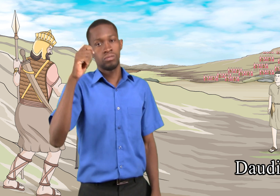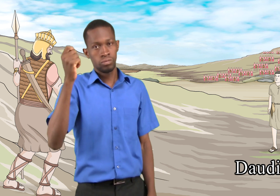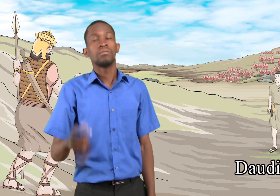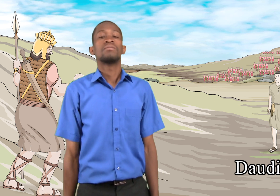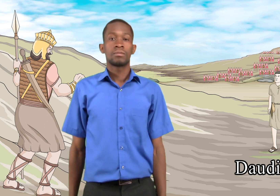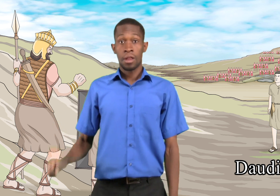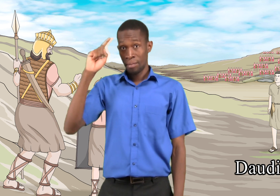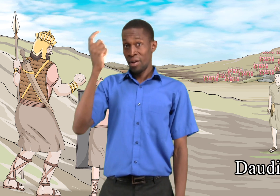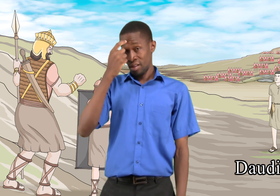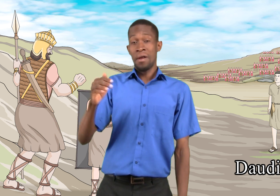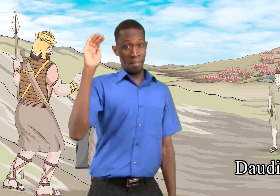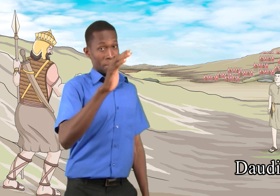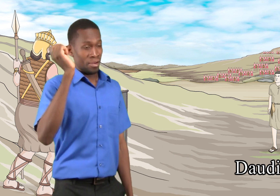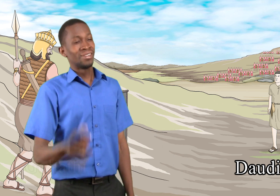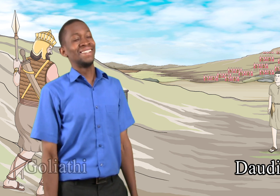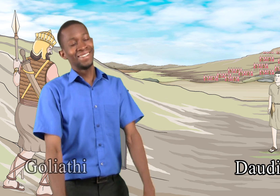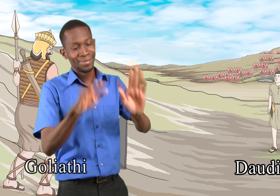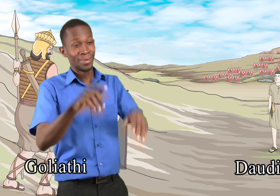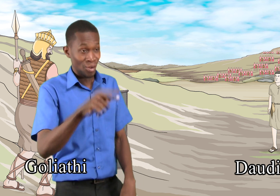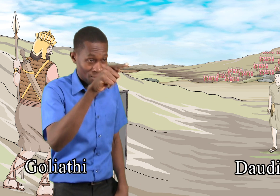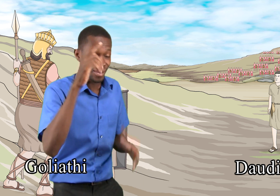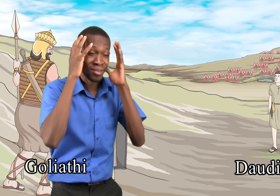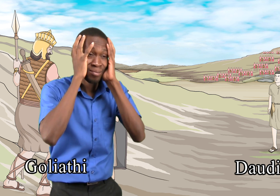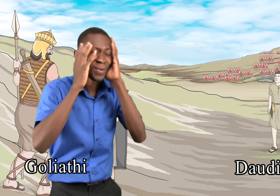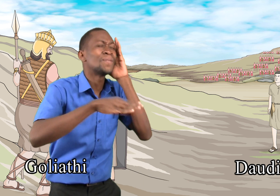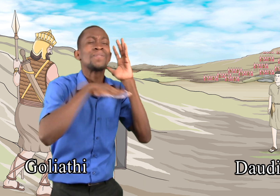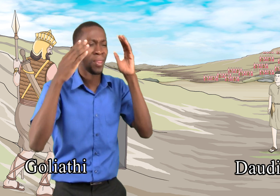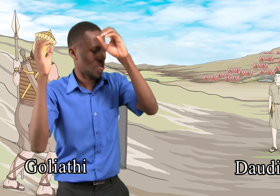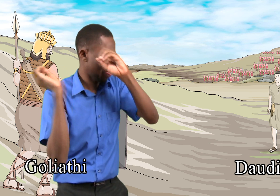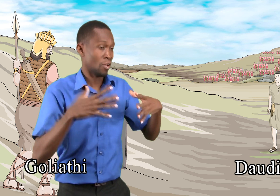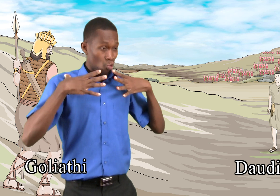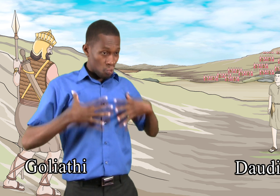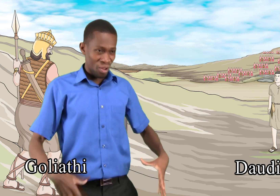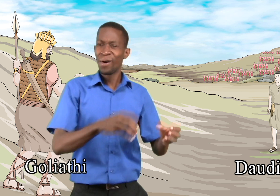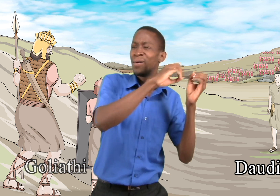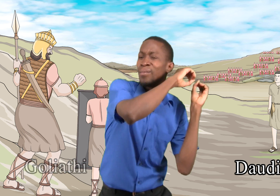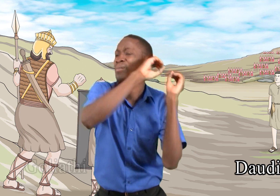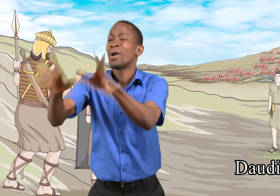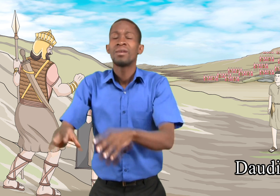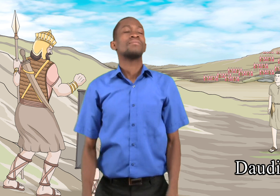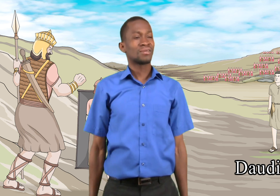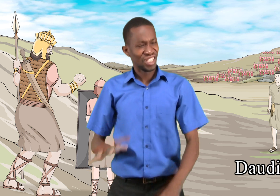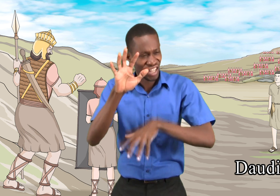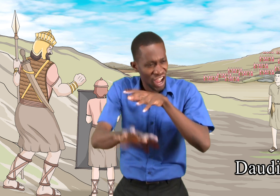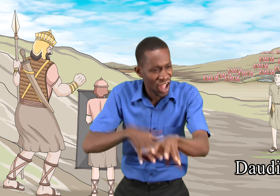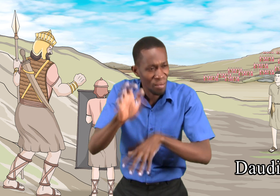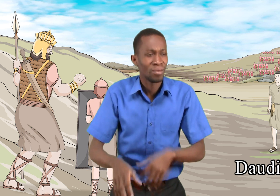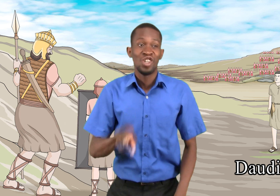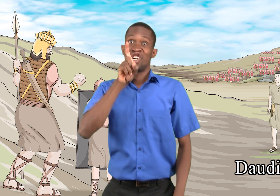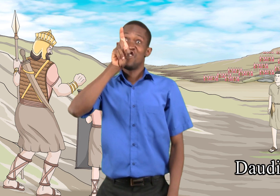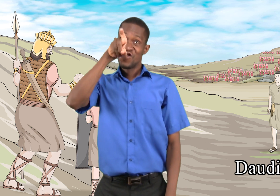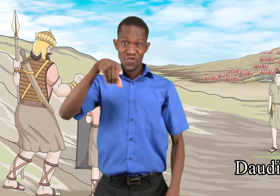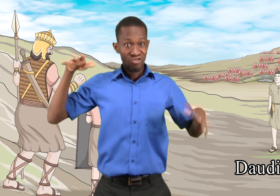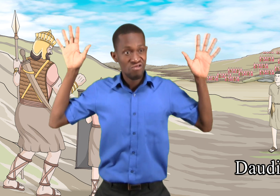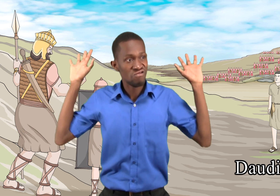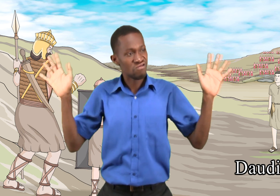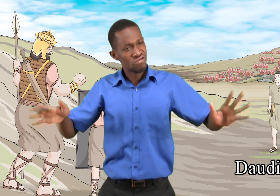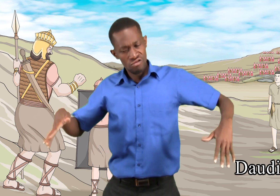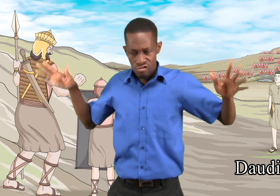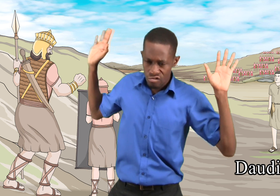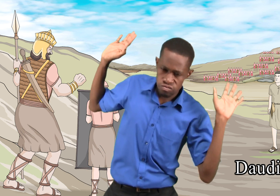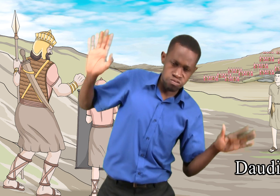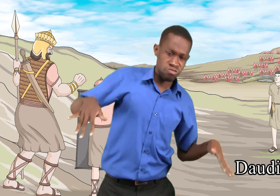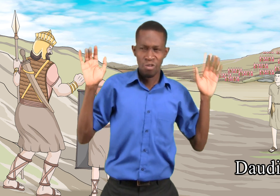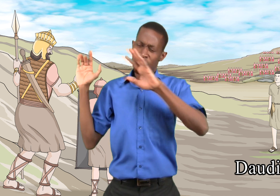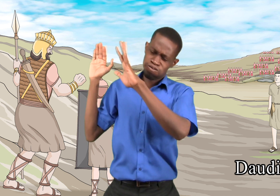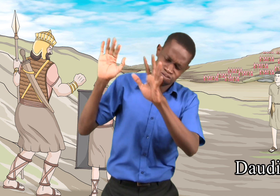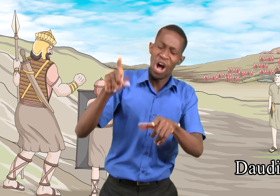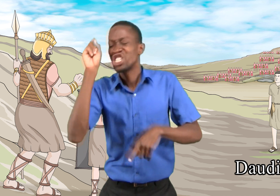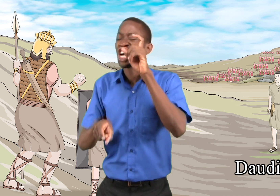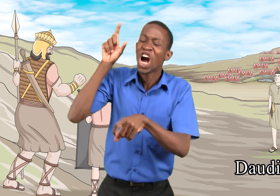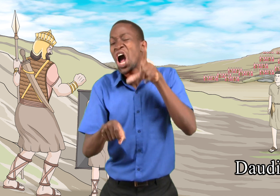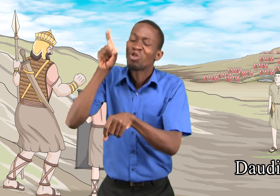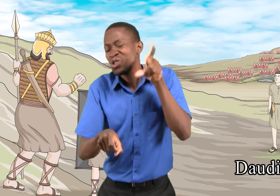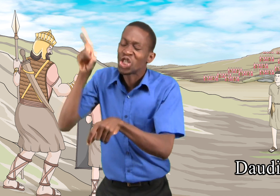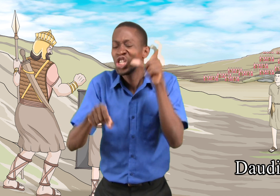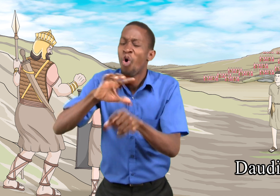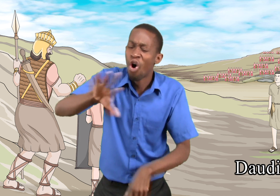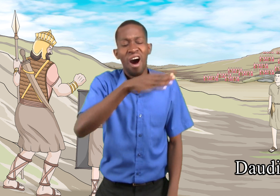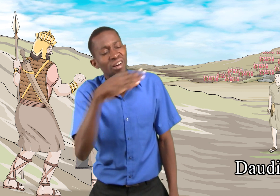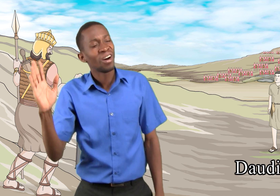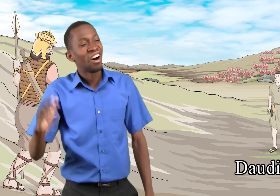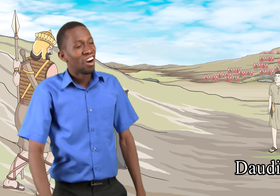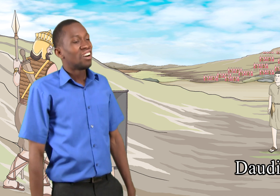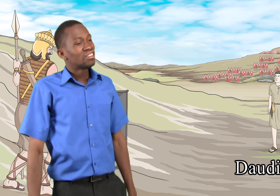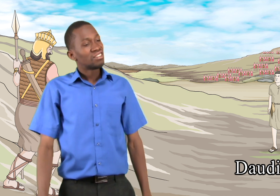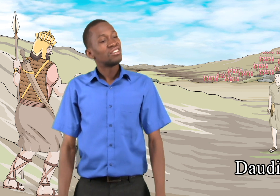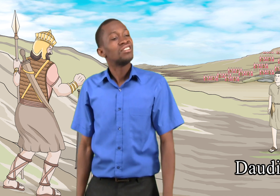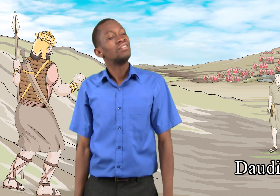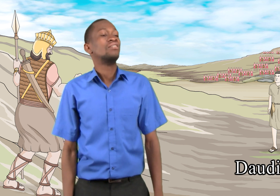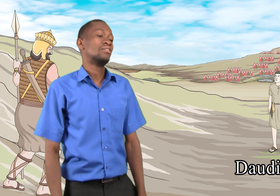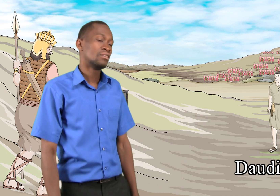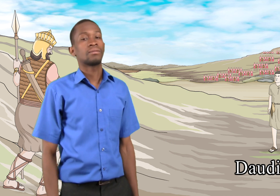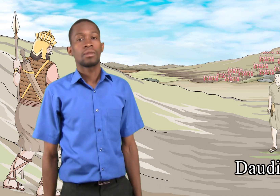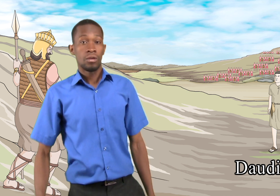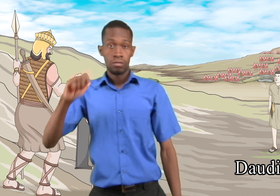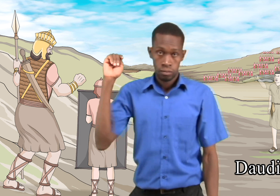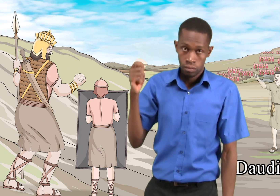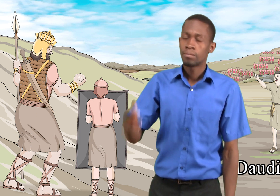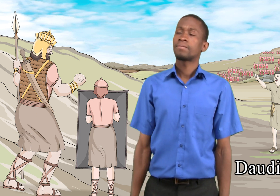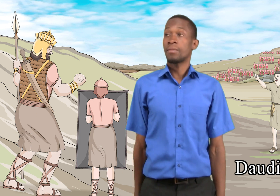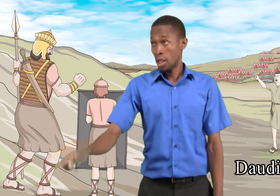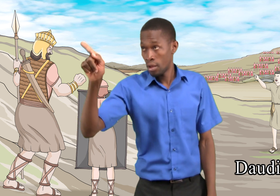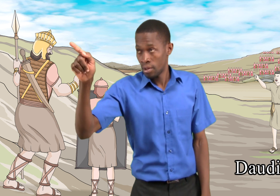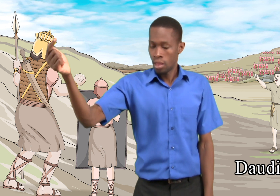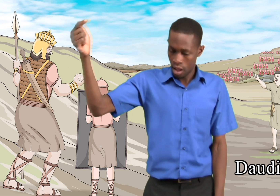“Come here,” he called to David, “and I will give your flesh to the birds of the air and the beasts of the field!”